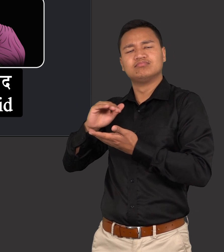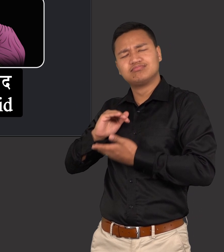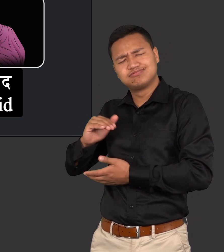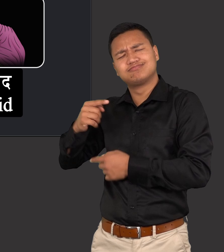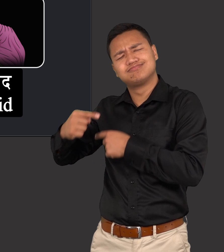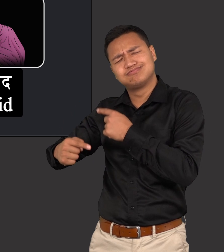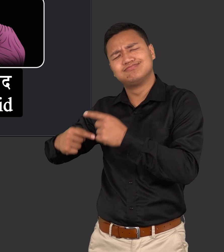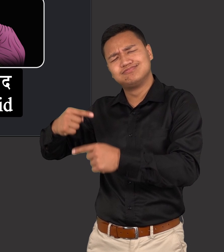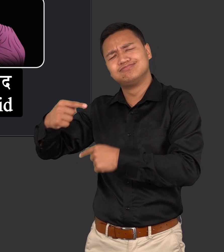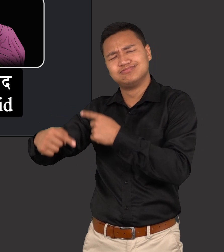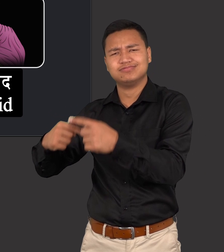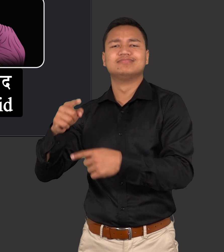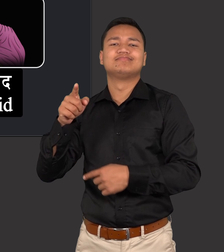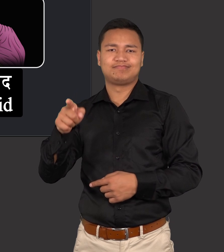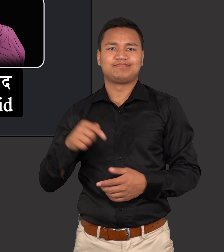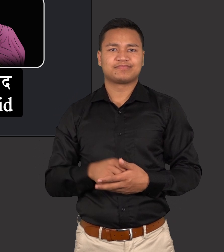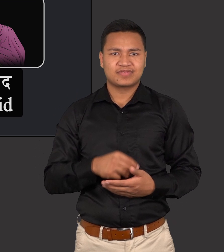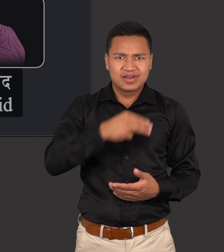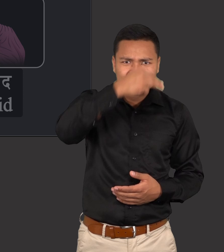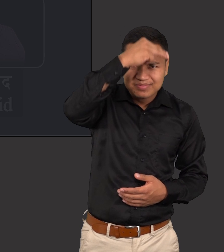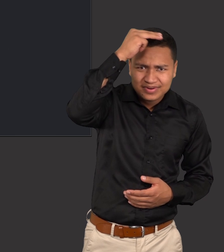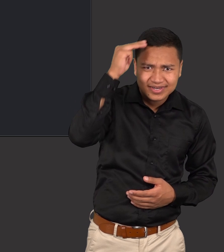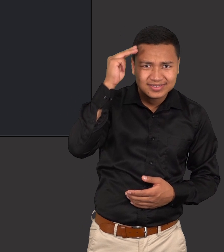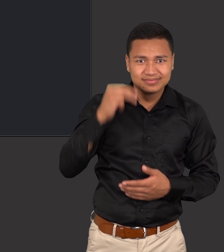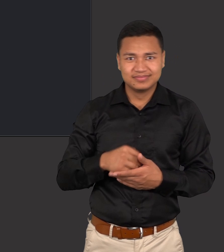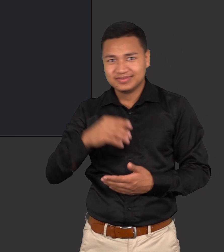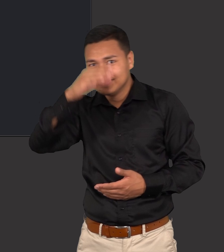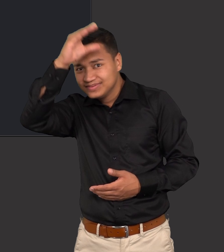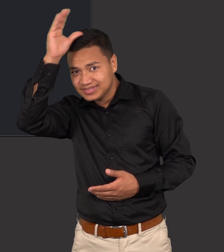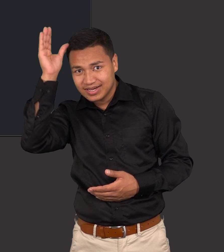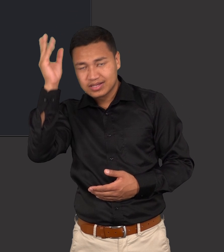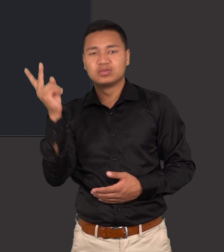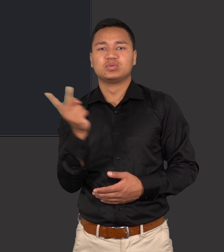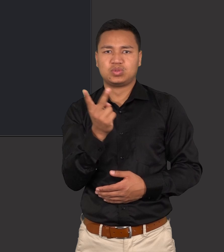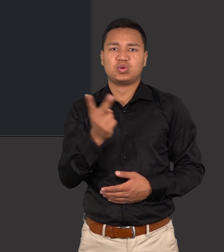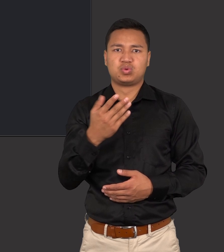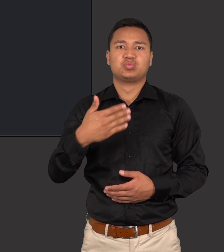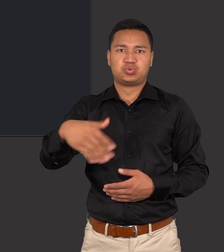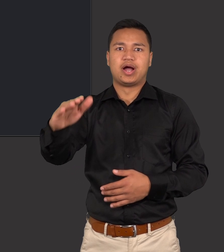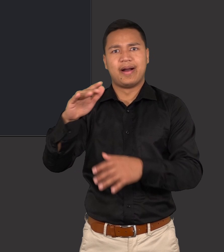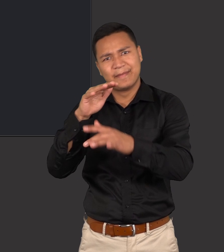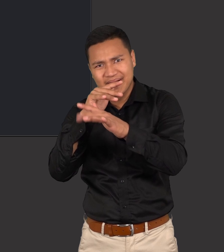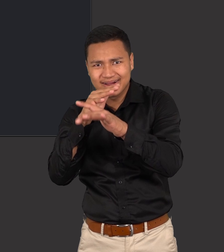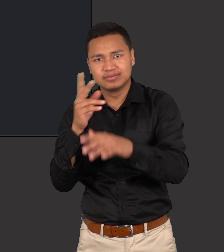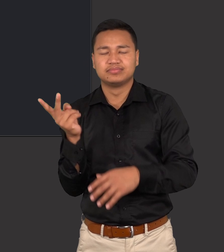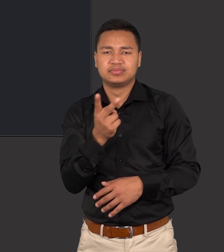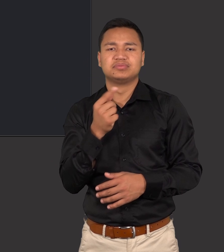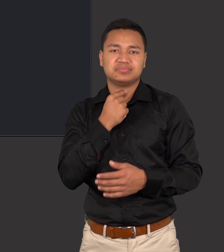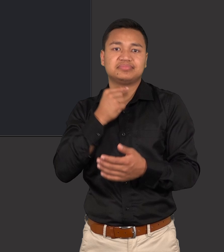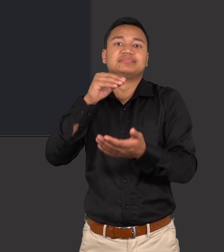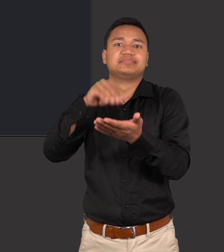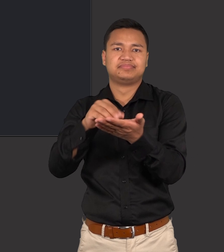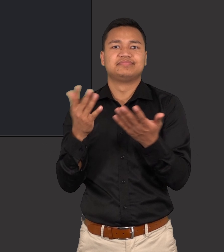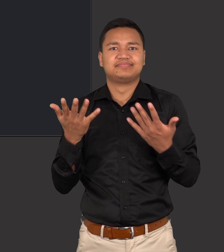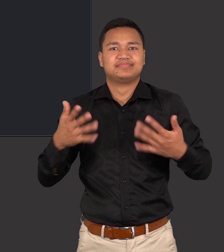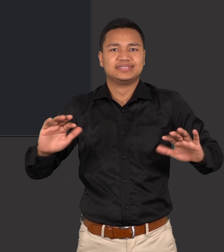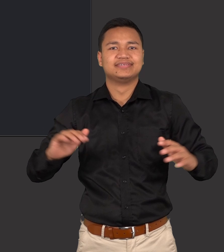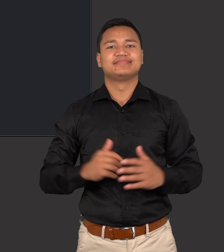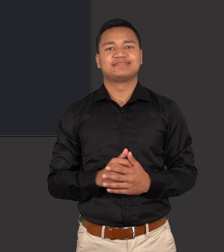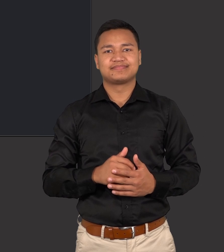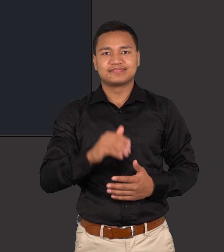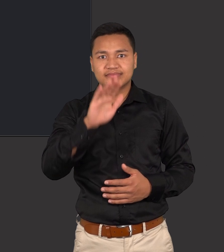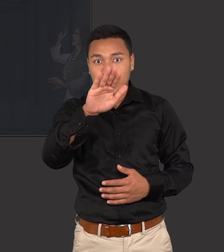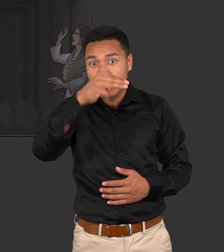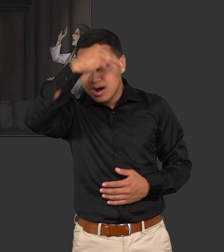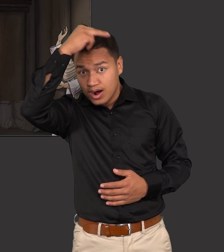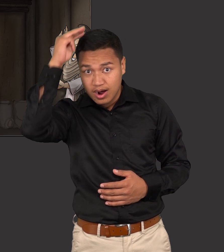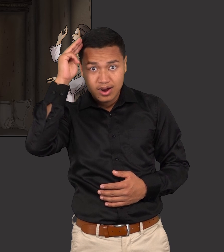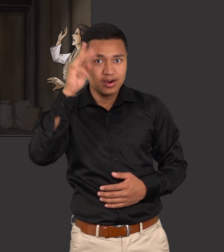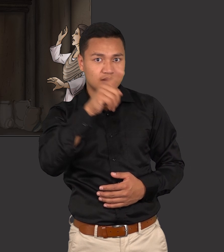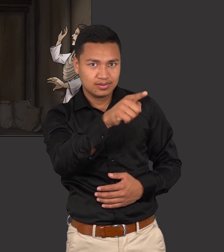And the virgin’s name was Mary.